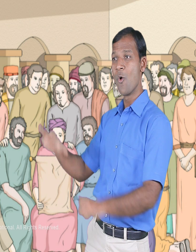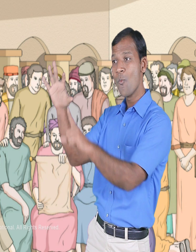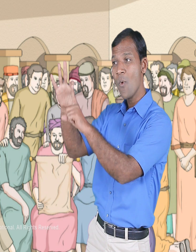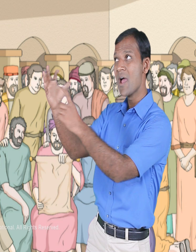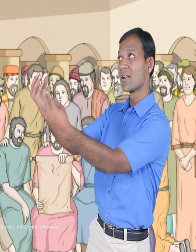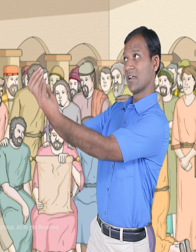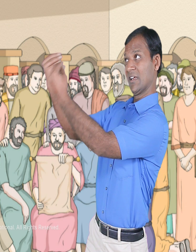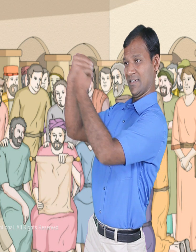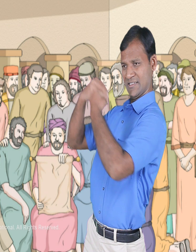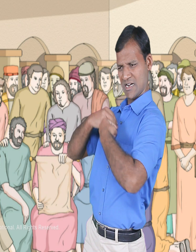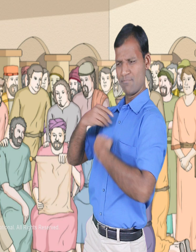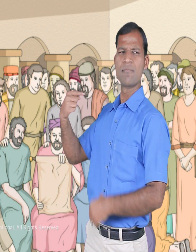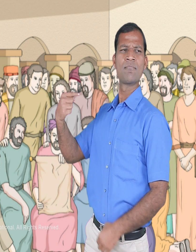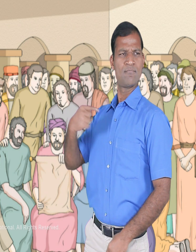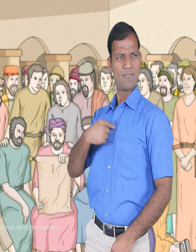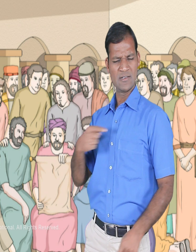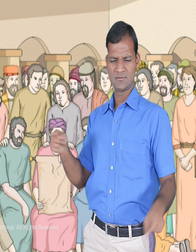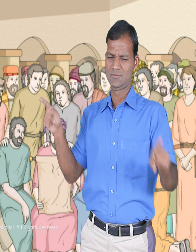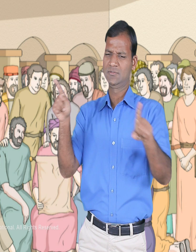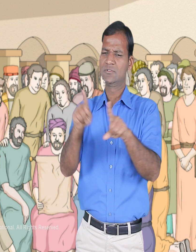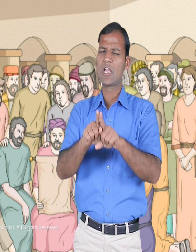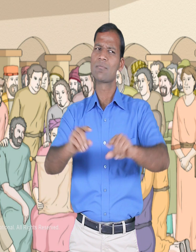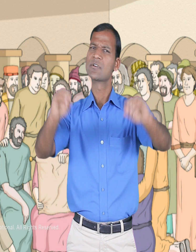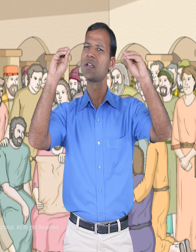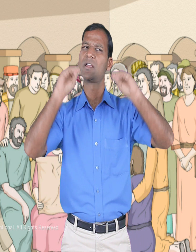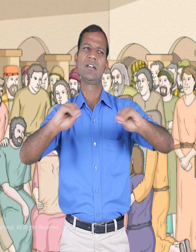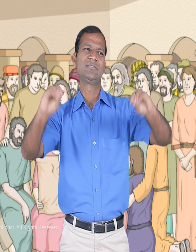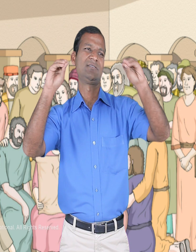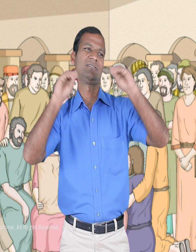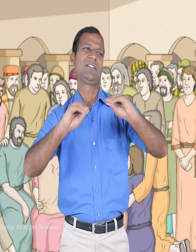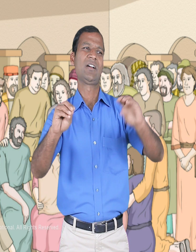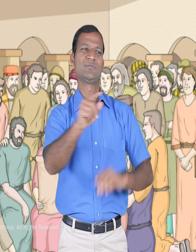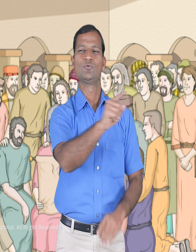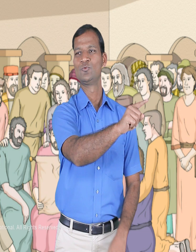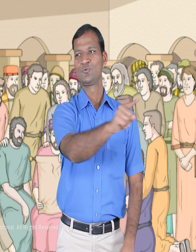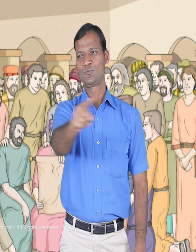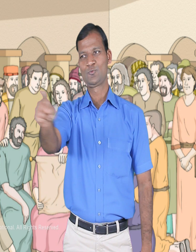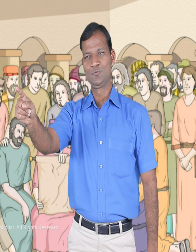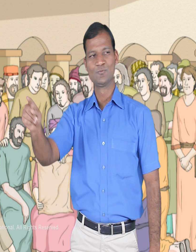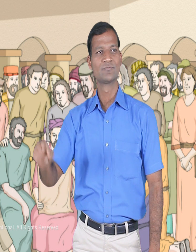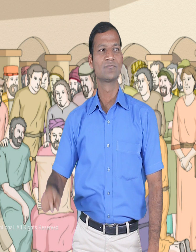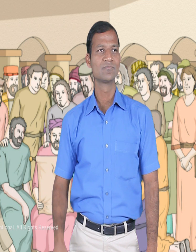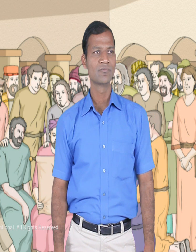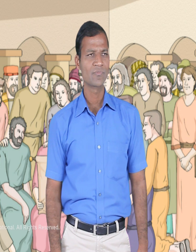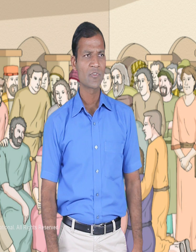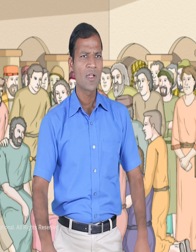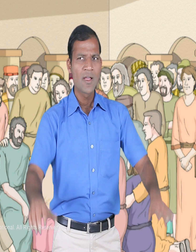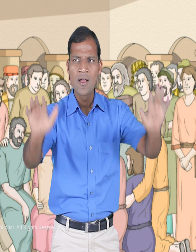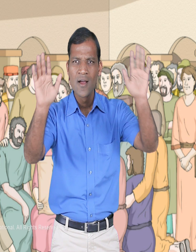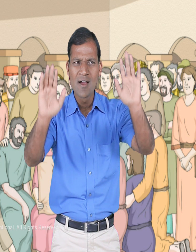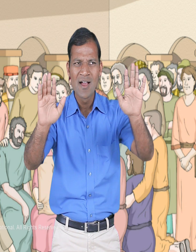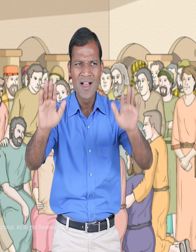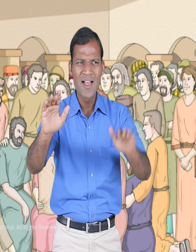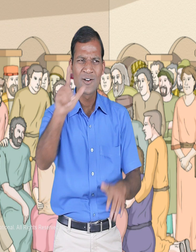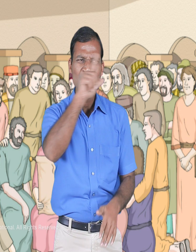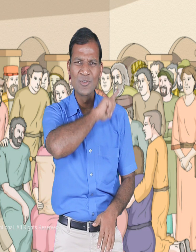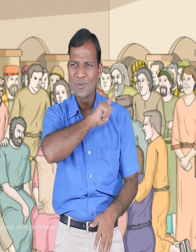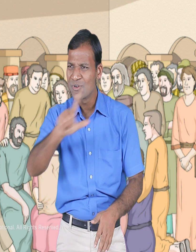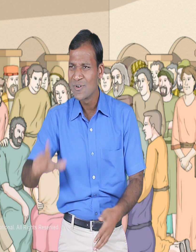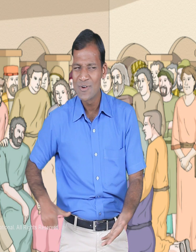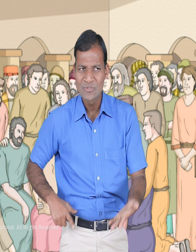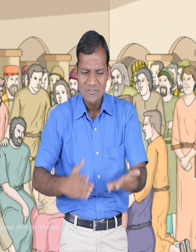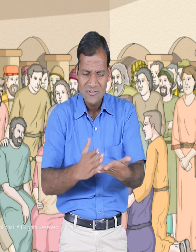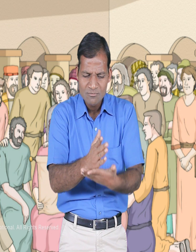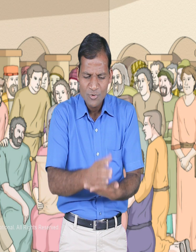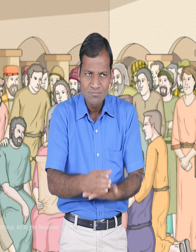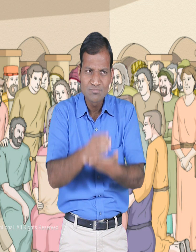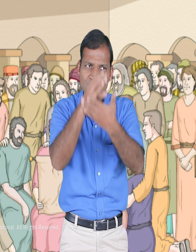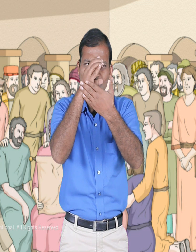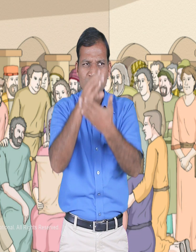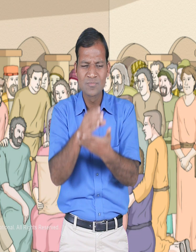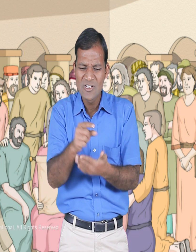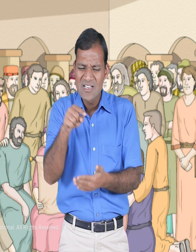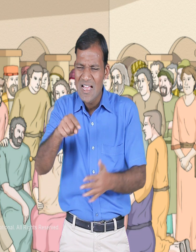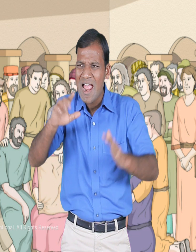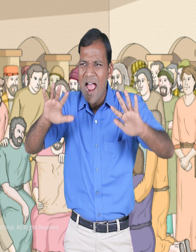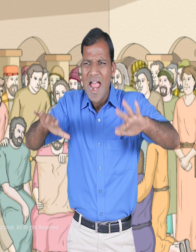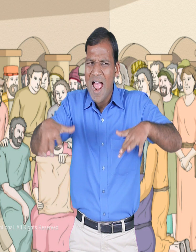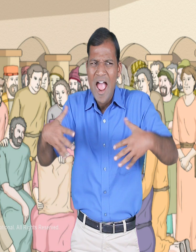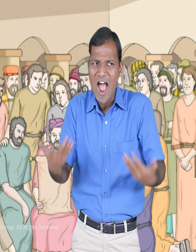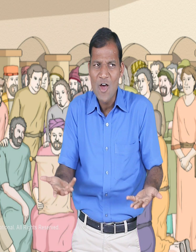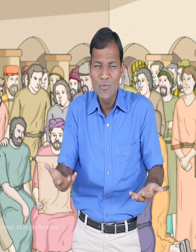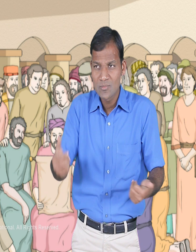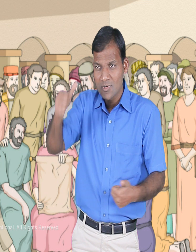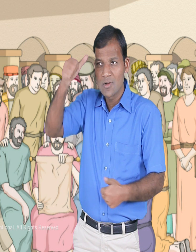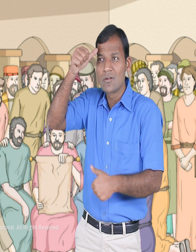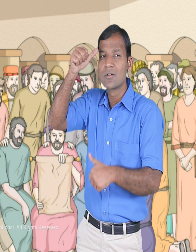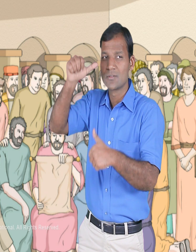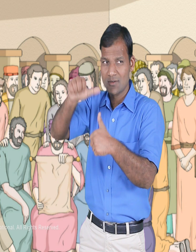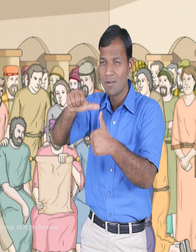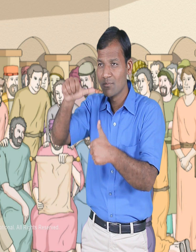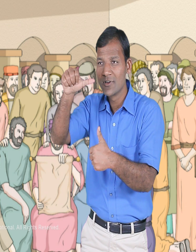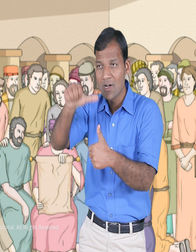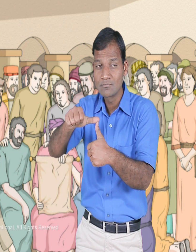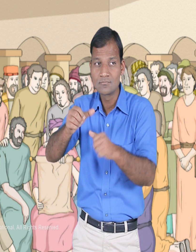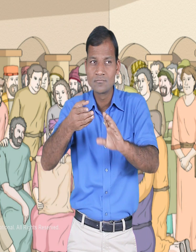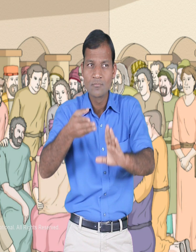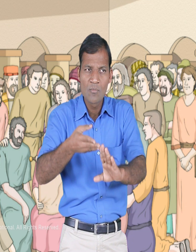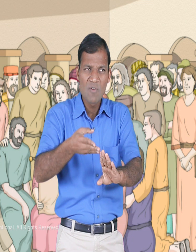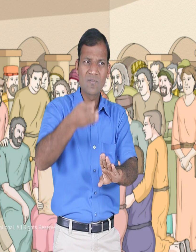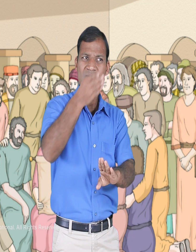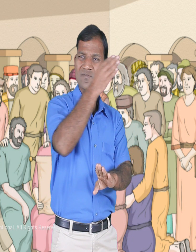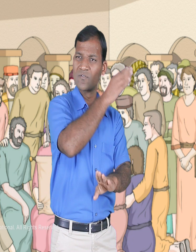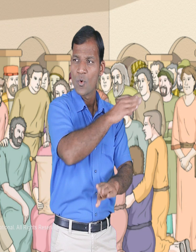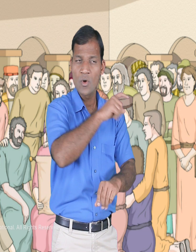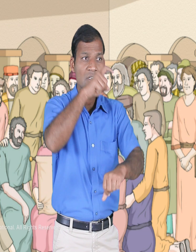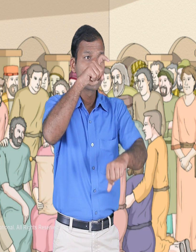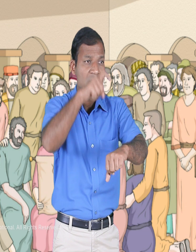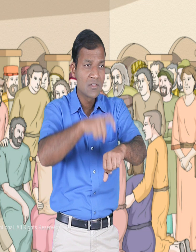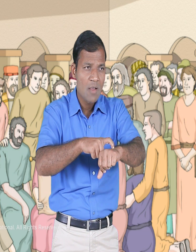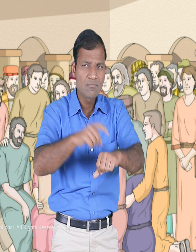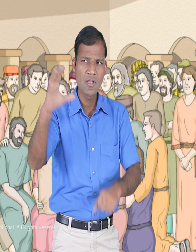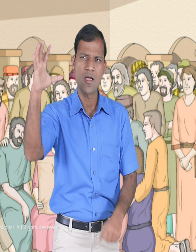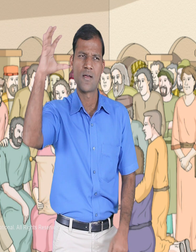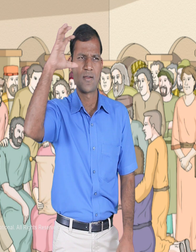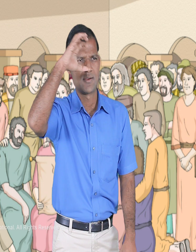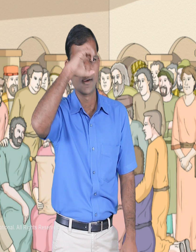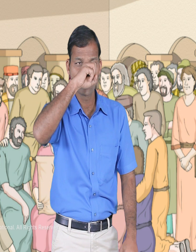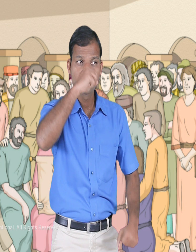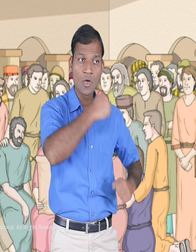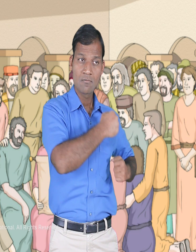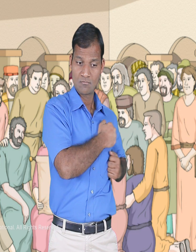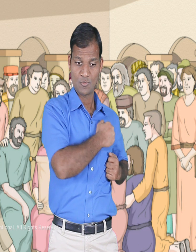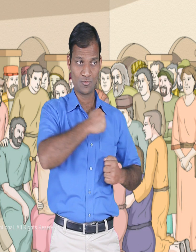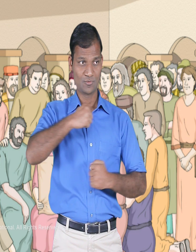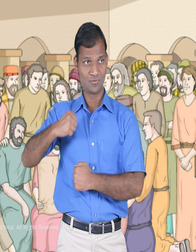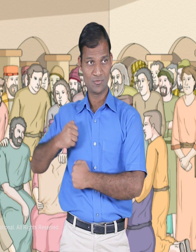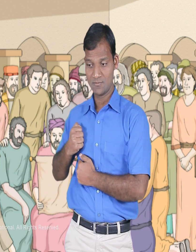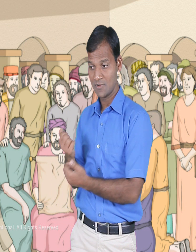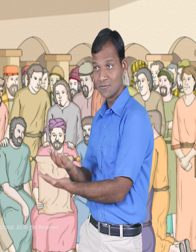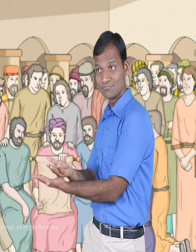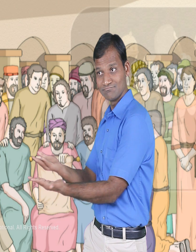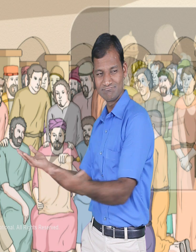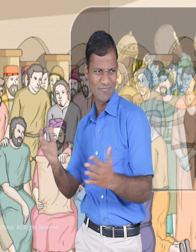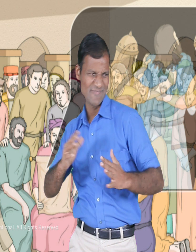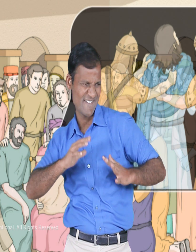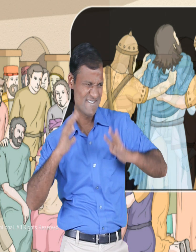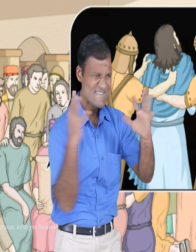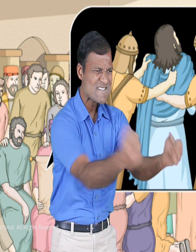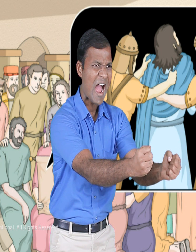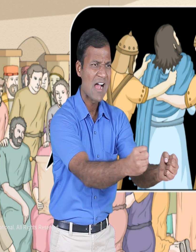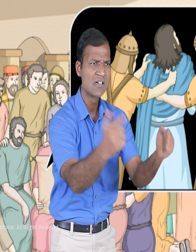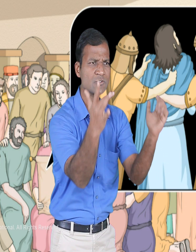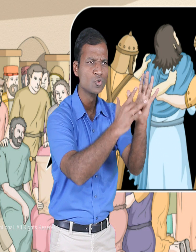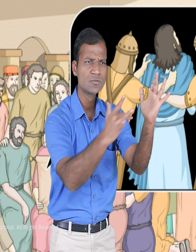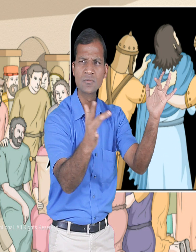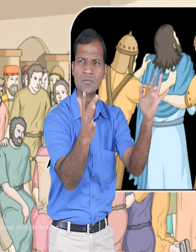No, I will not!